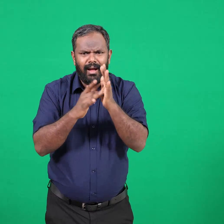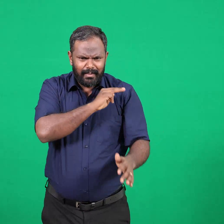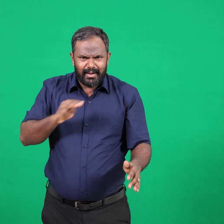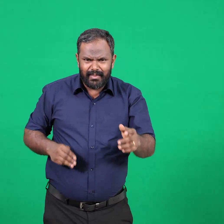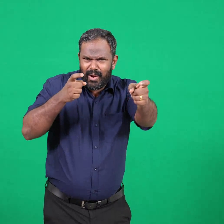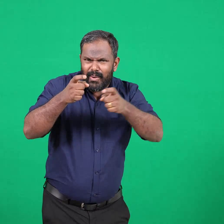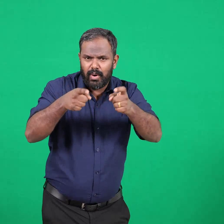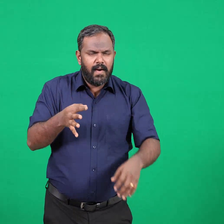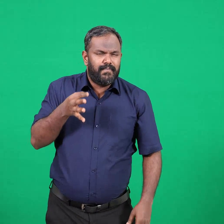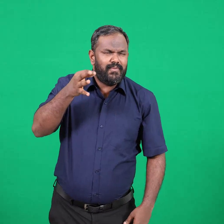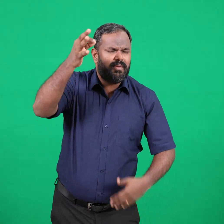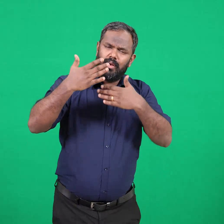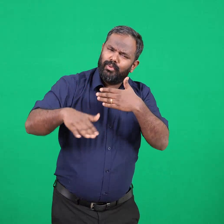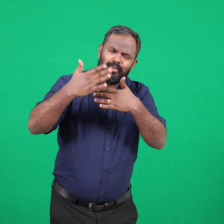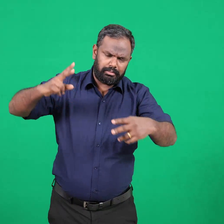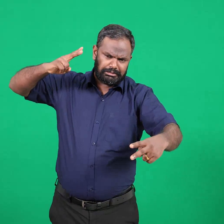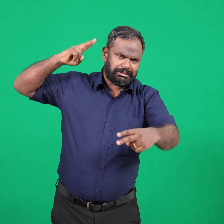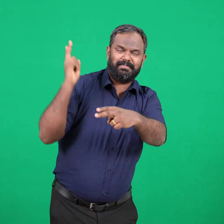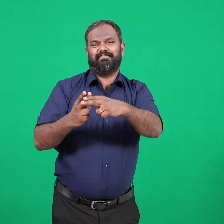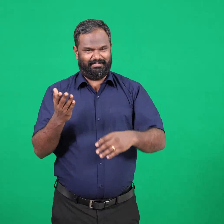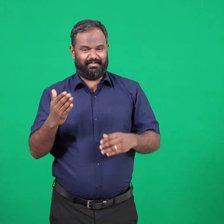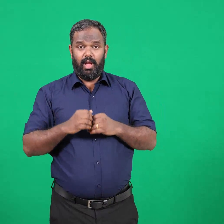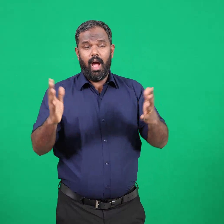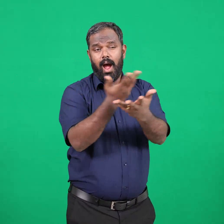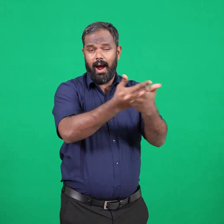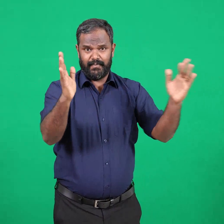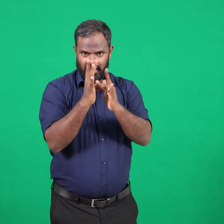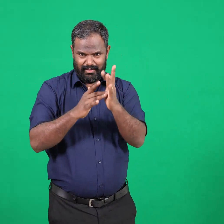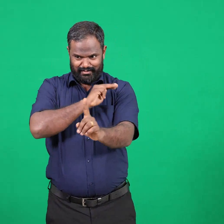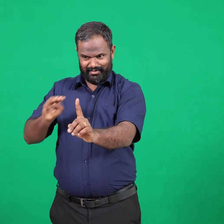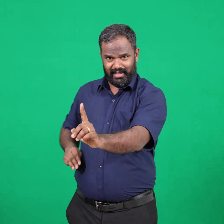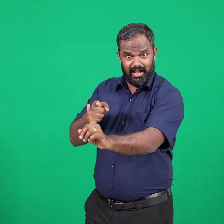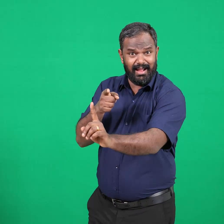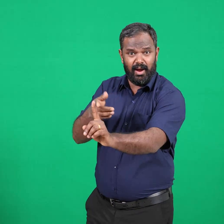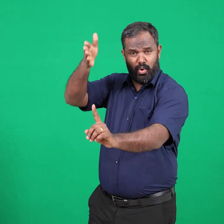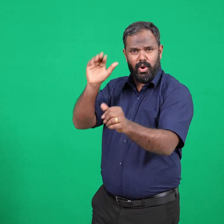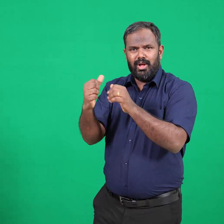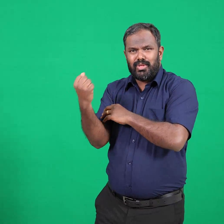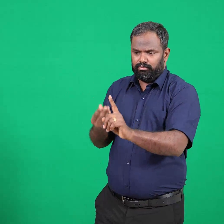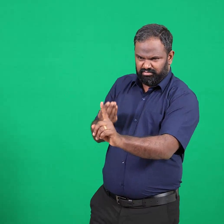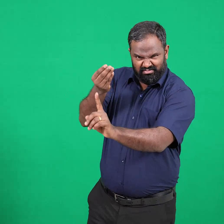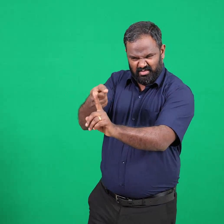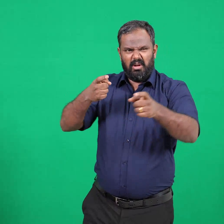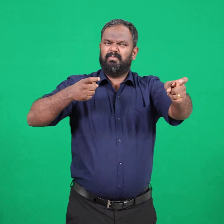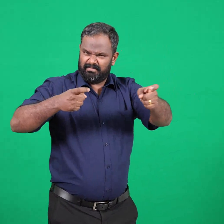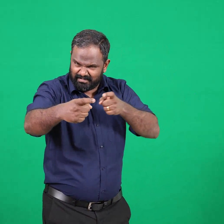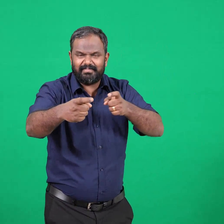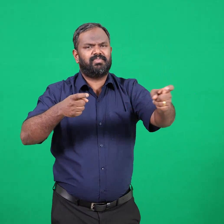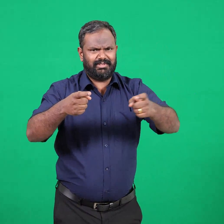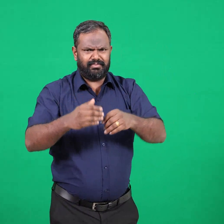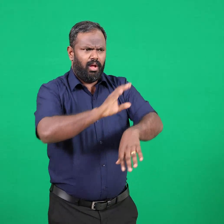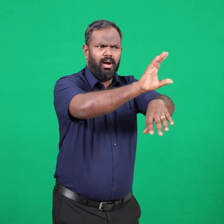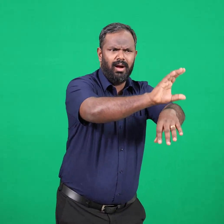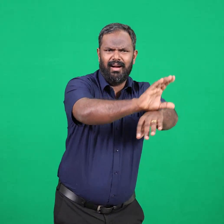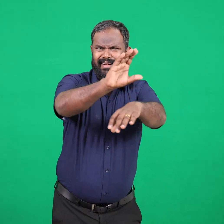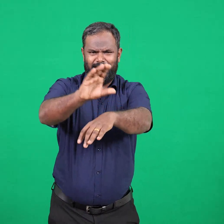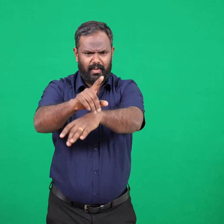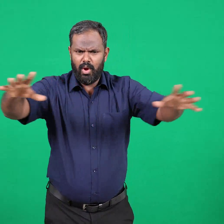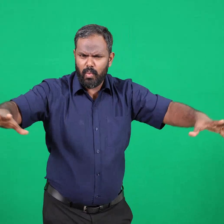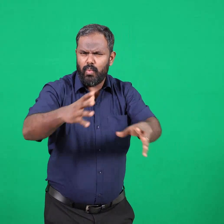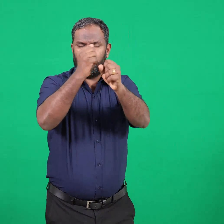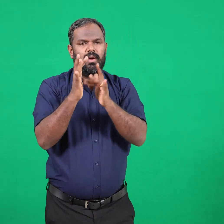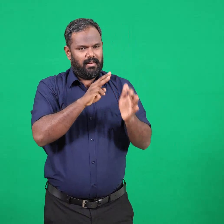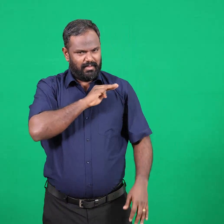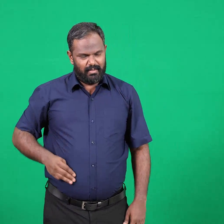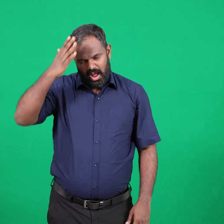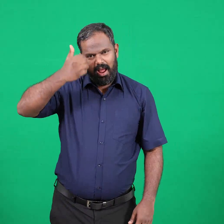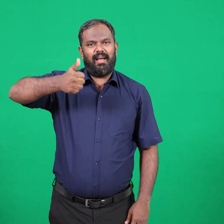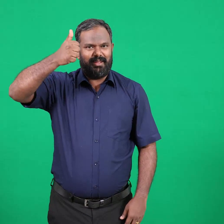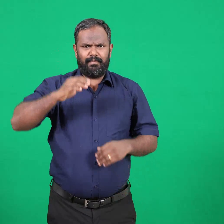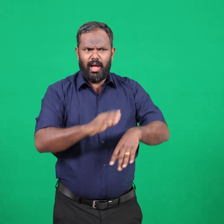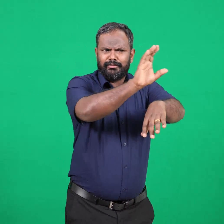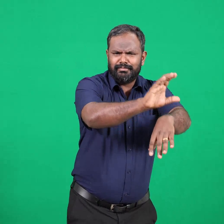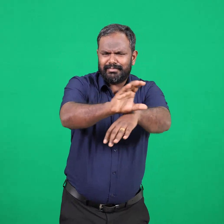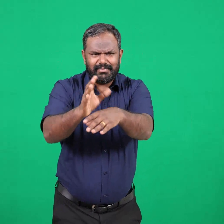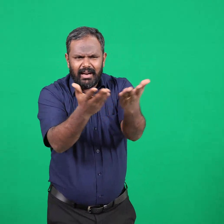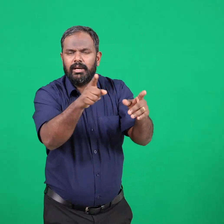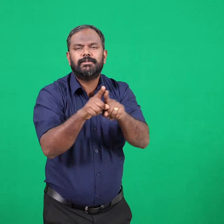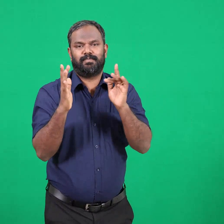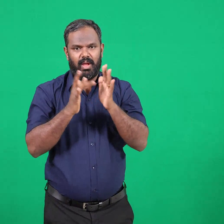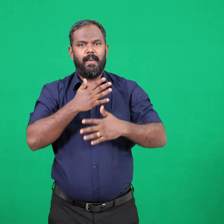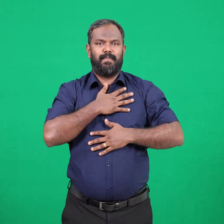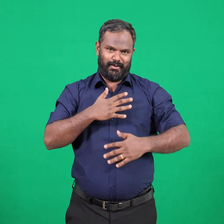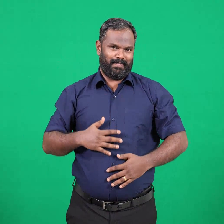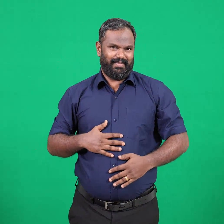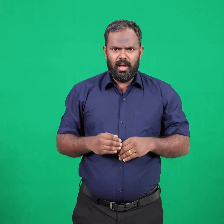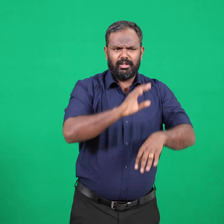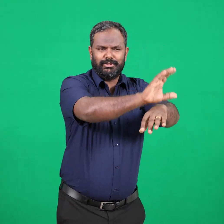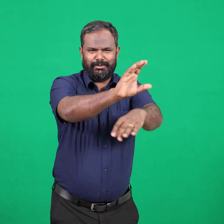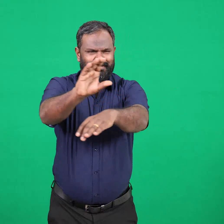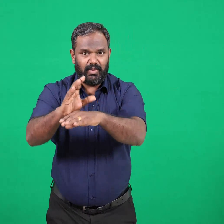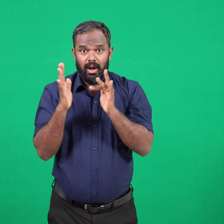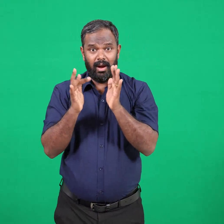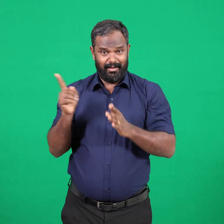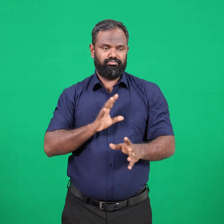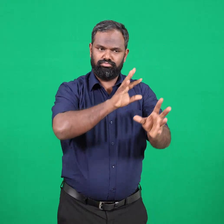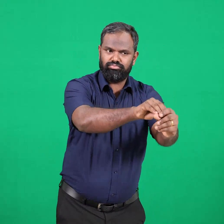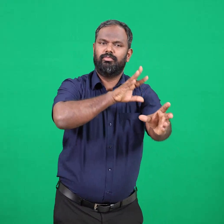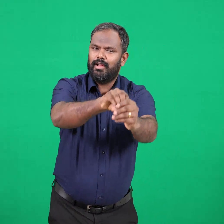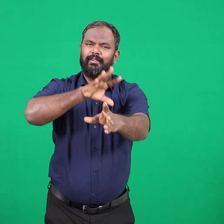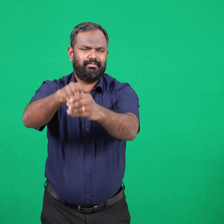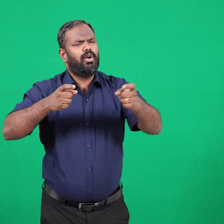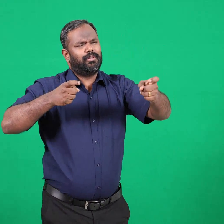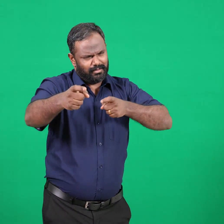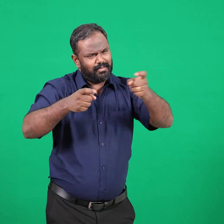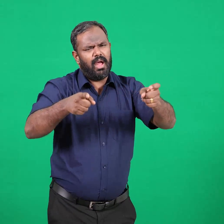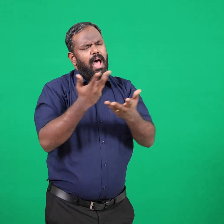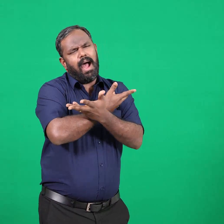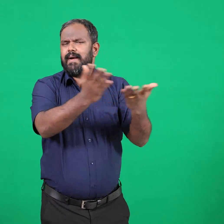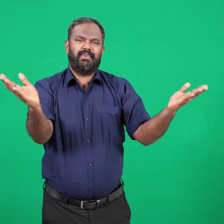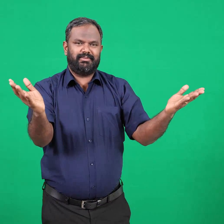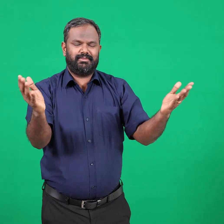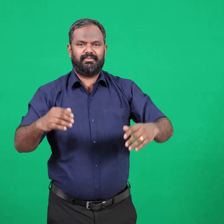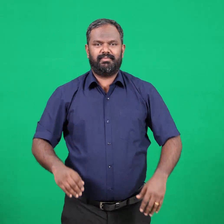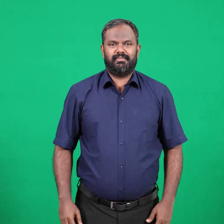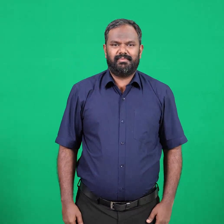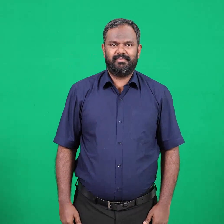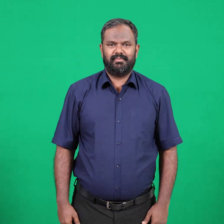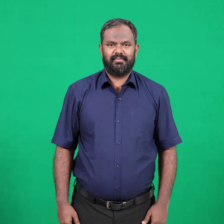And God put everything under His feet and made Him head over everything for the church, which is His body, the fullness of Him who fills all in all.